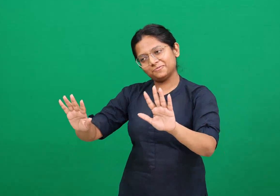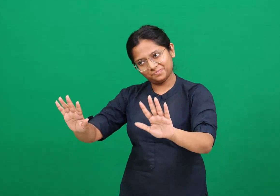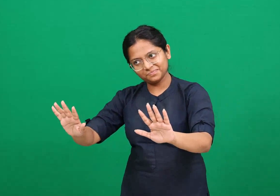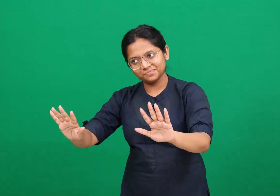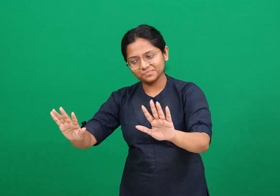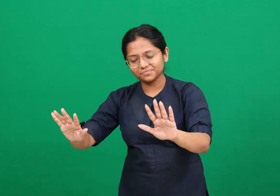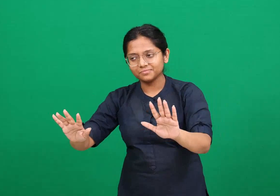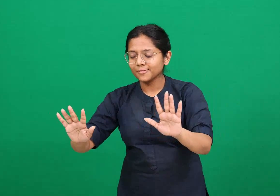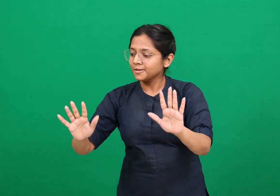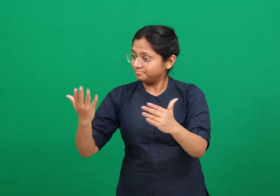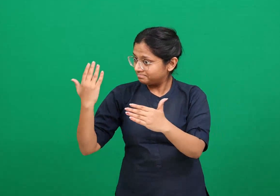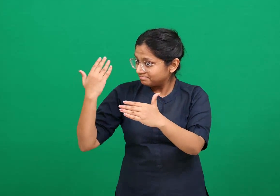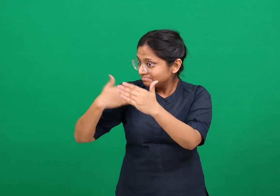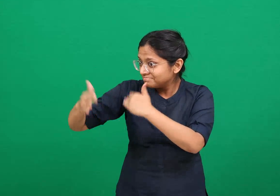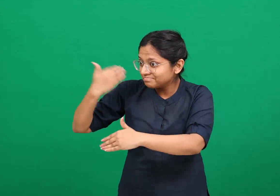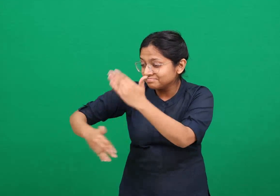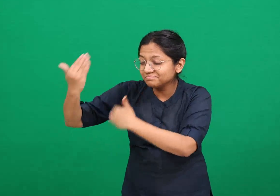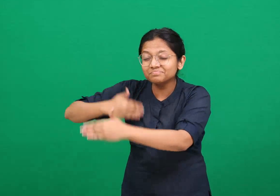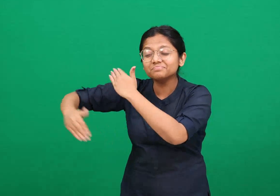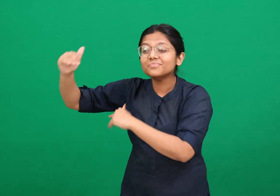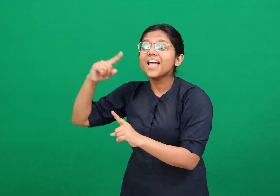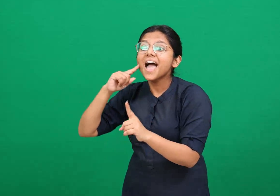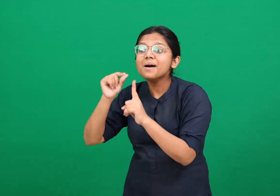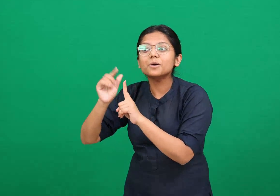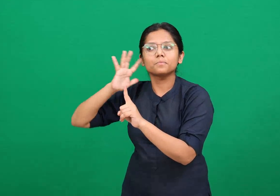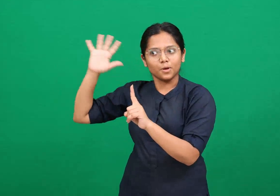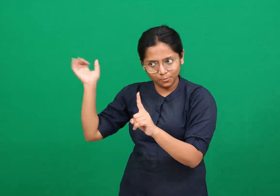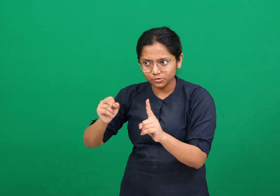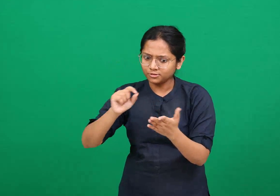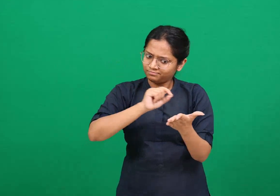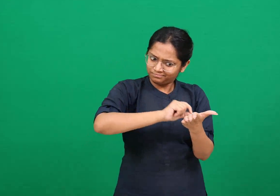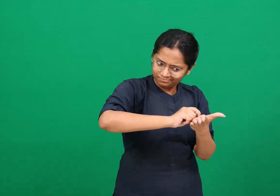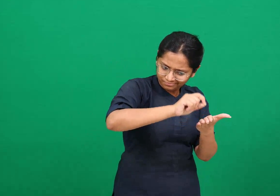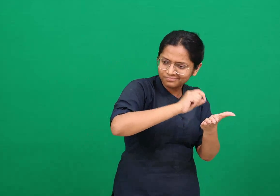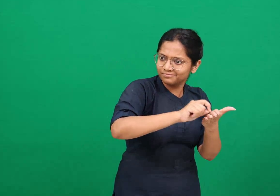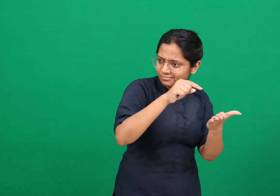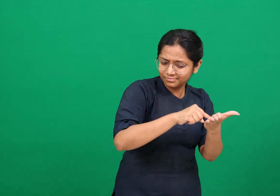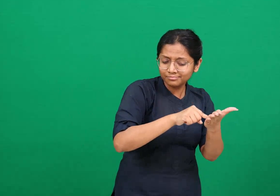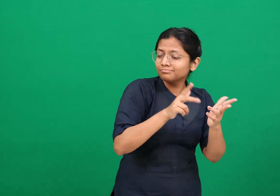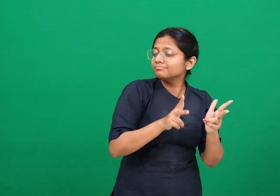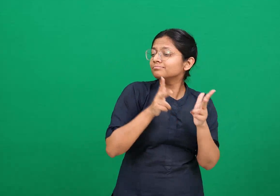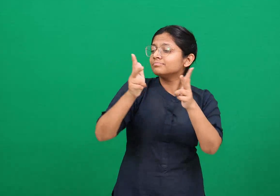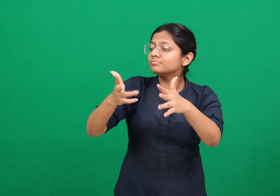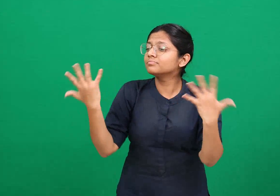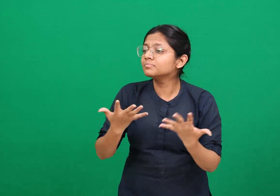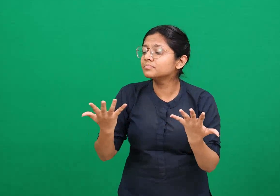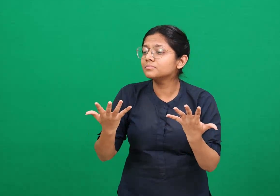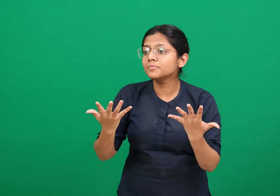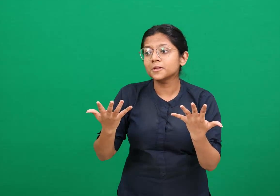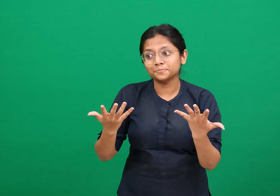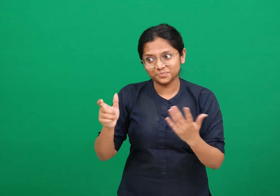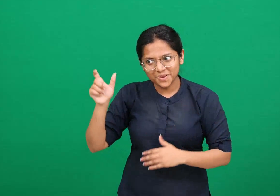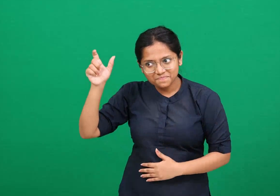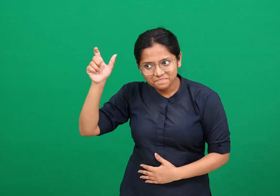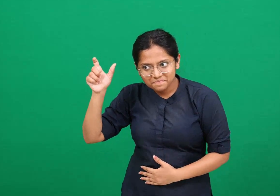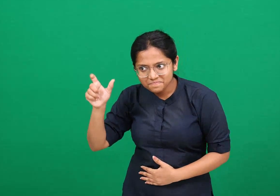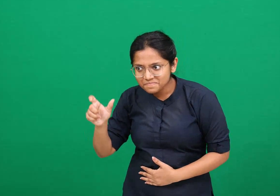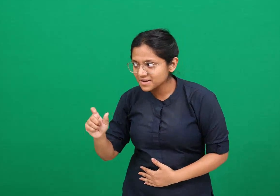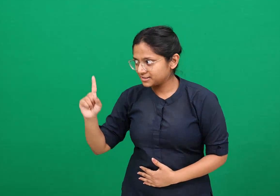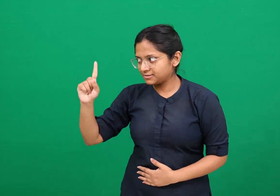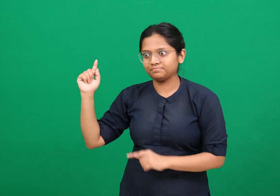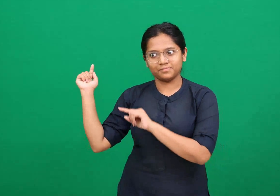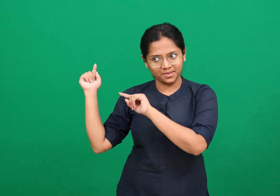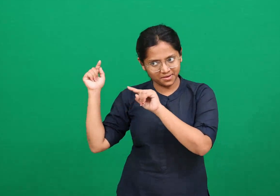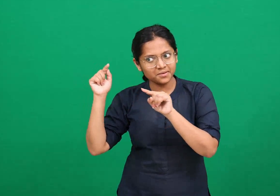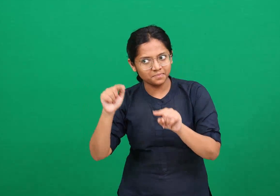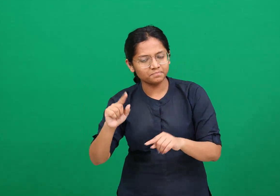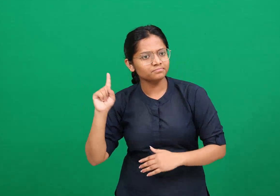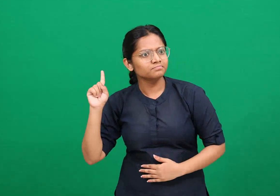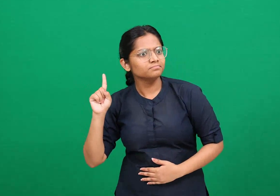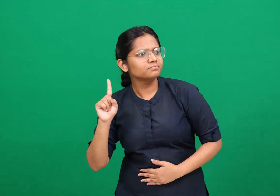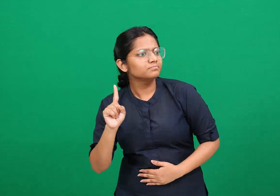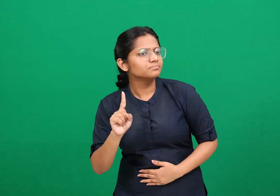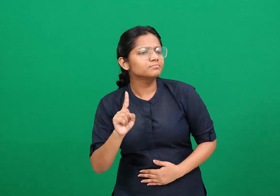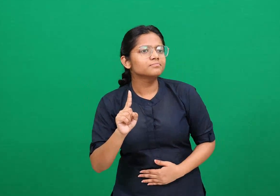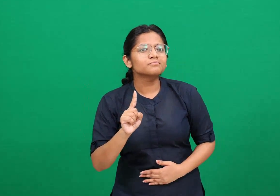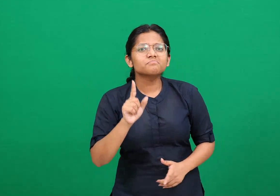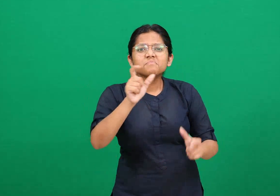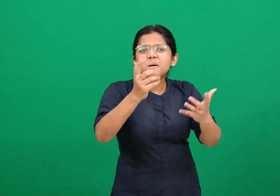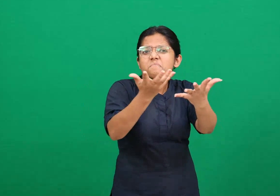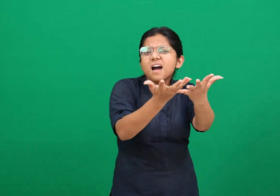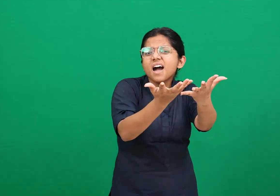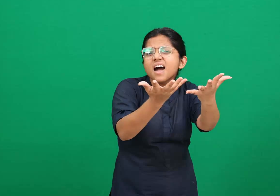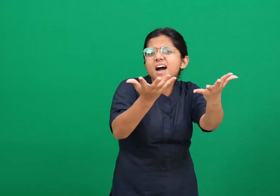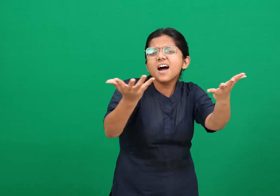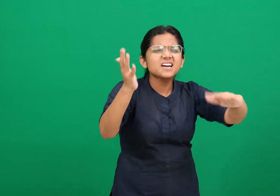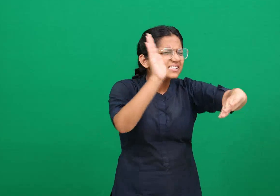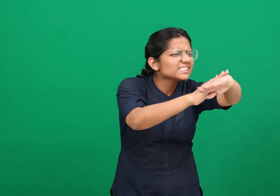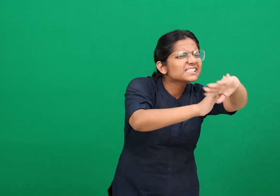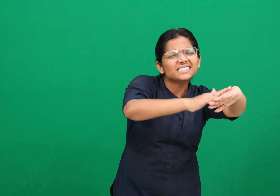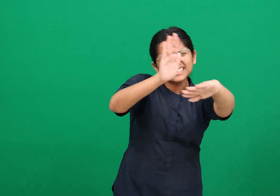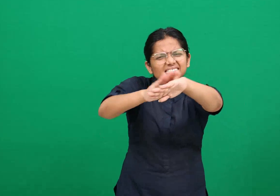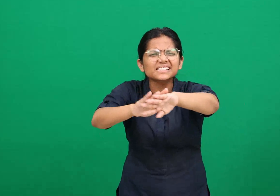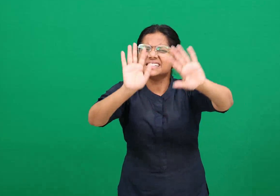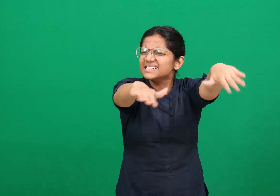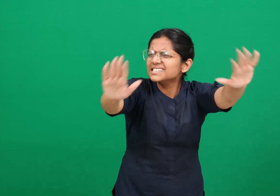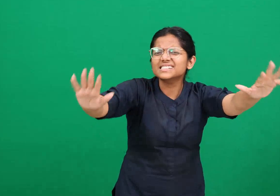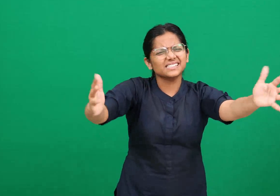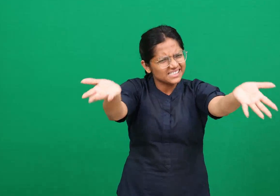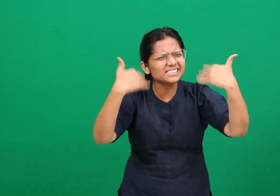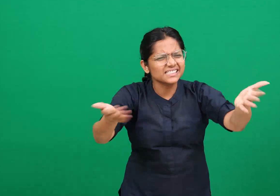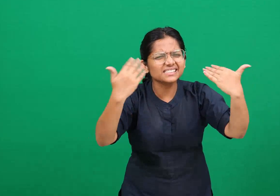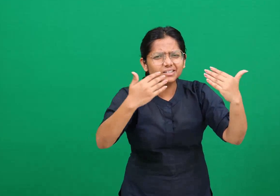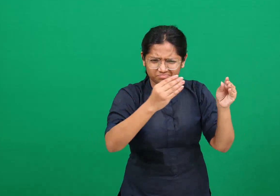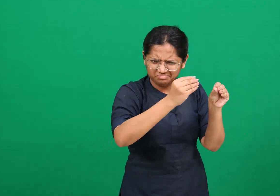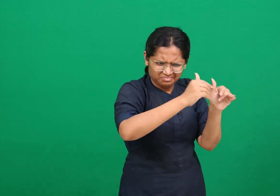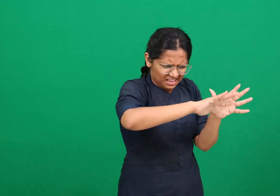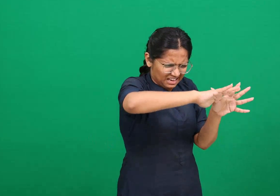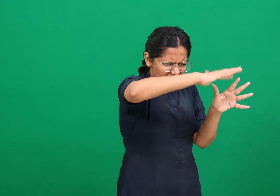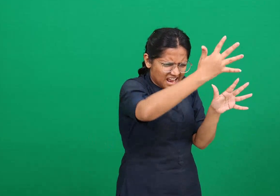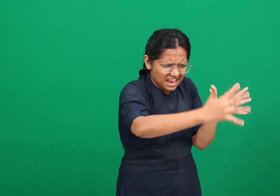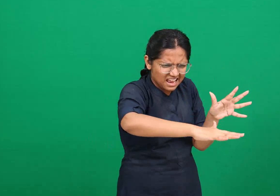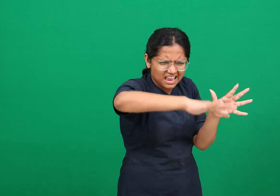What do you say about yourself?"